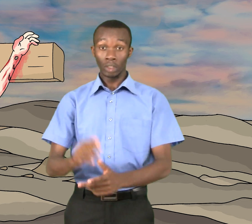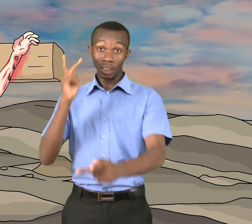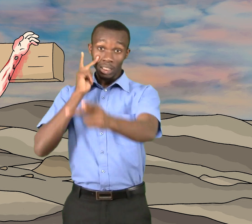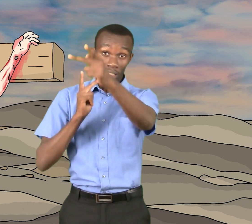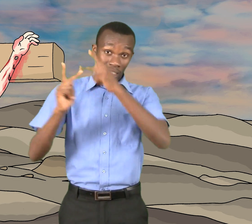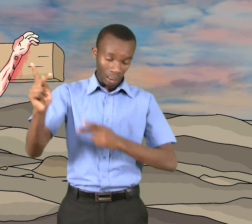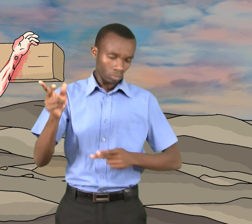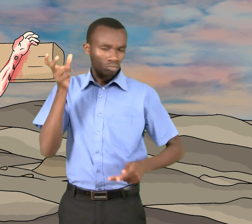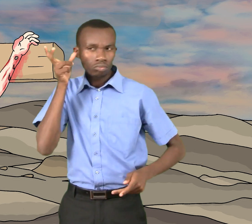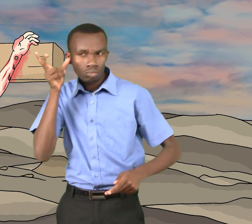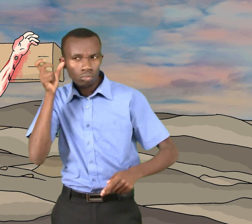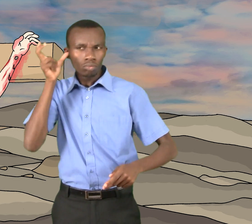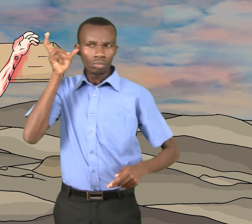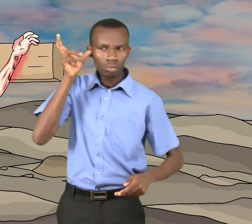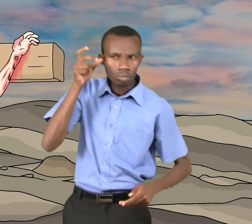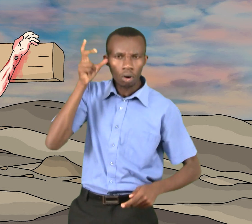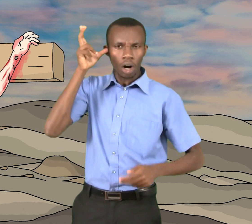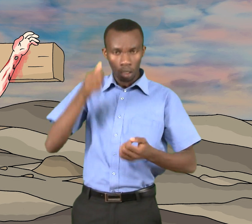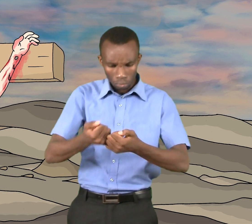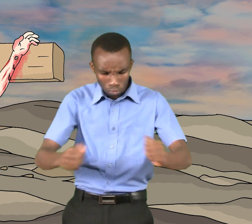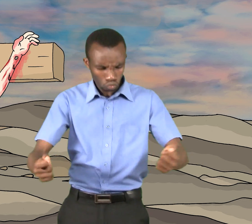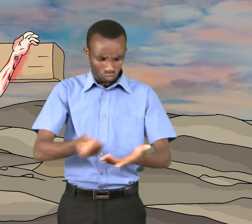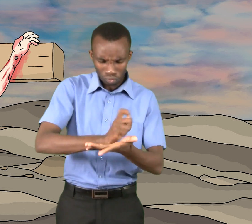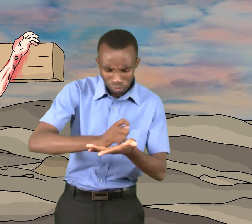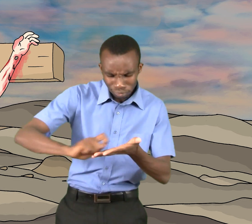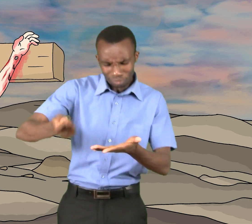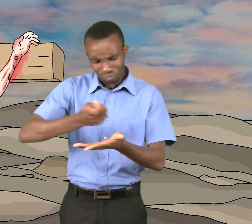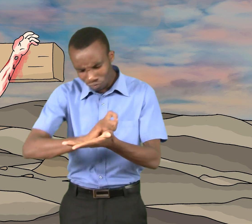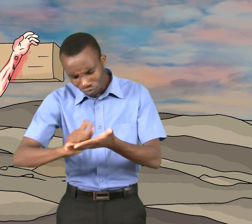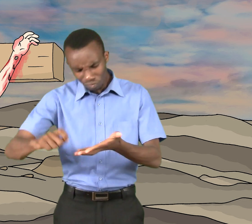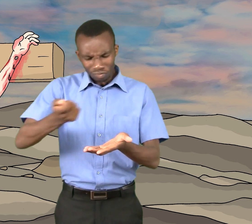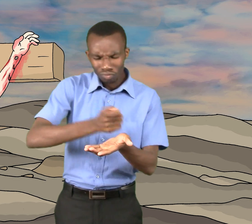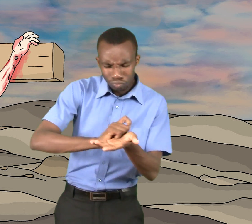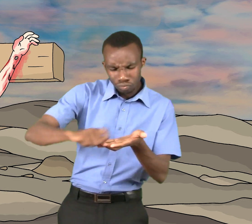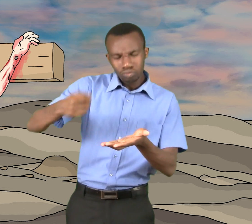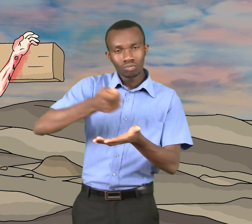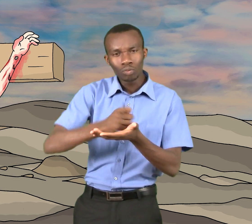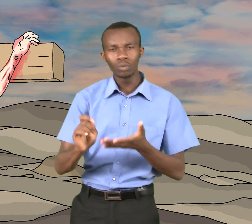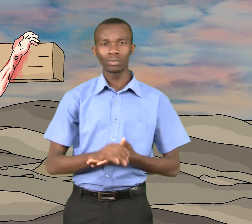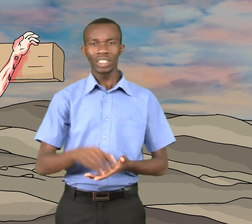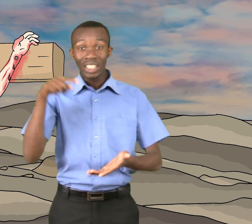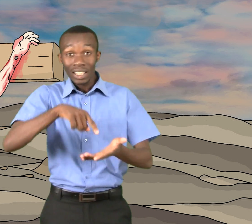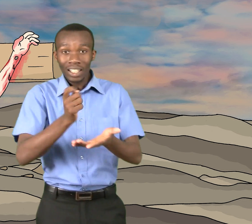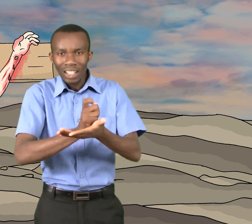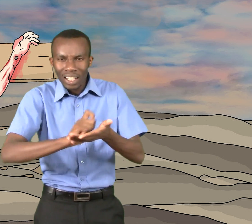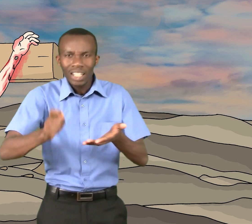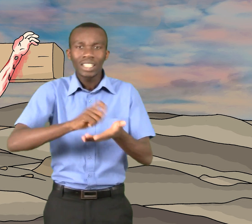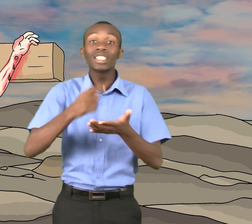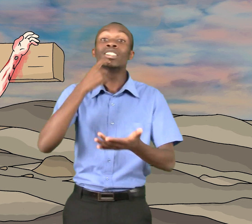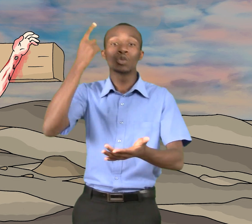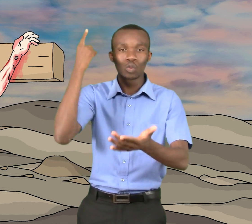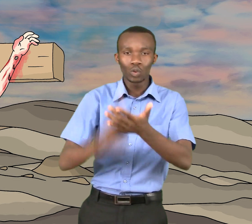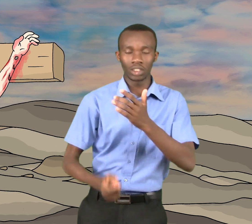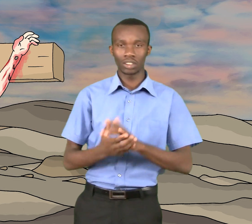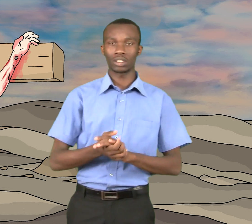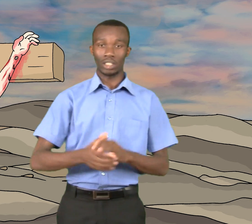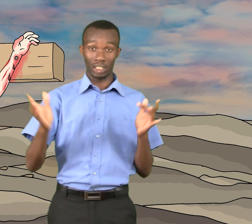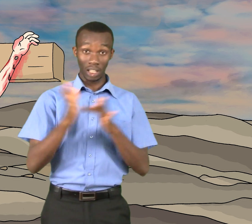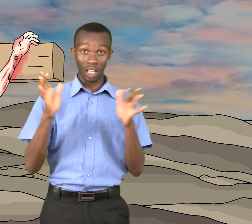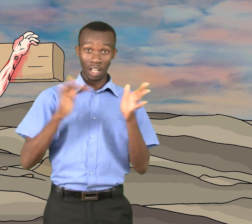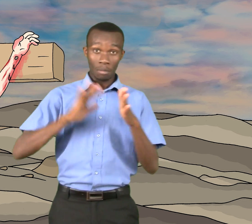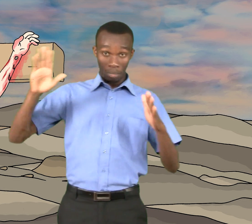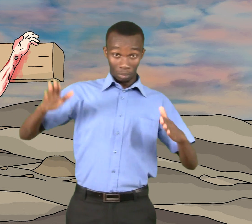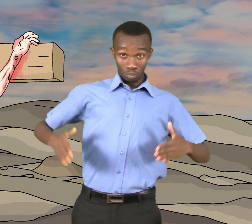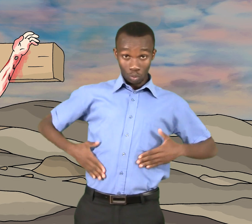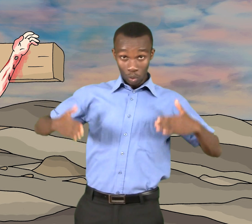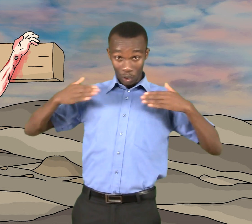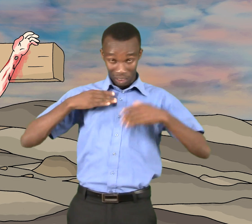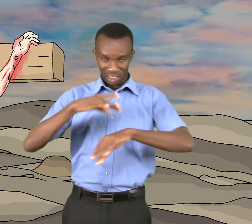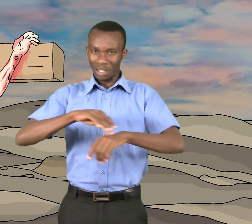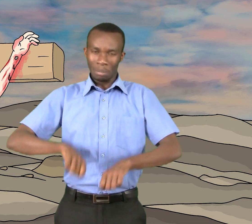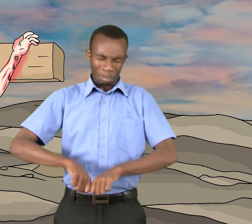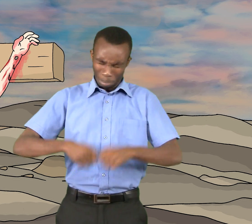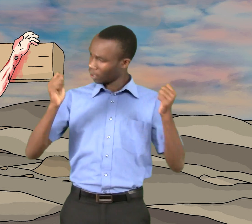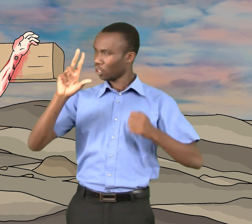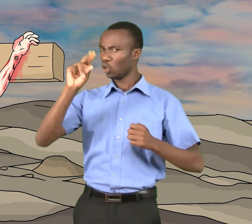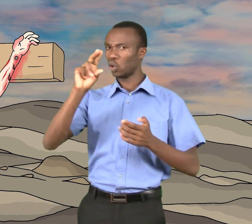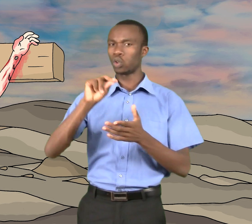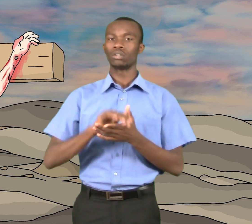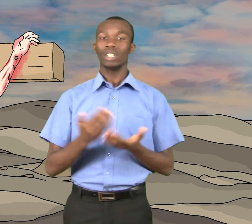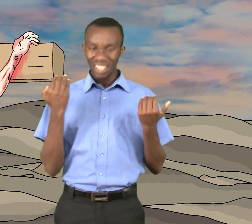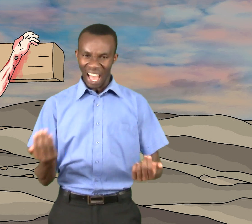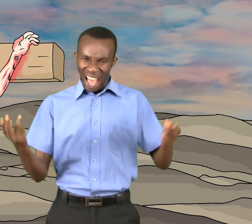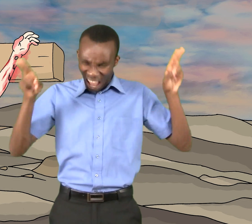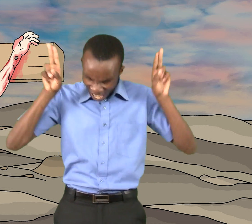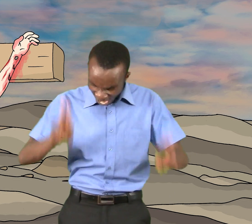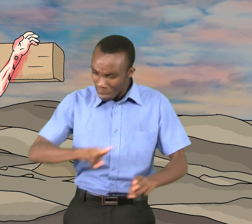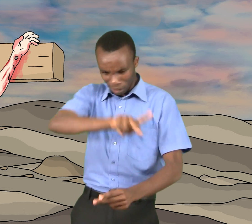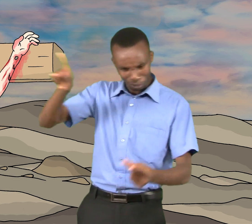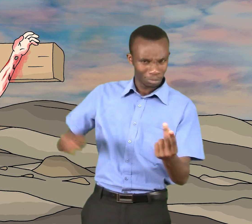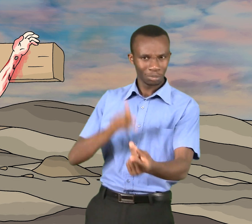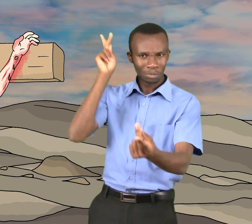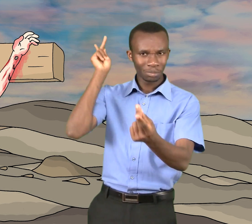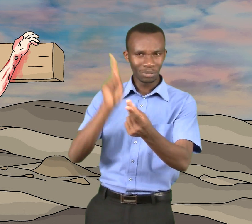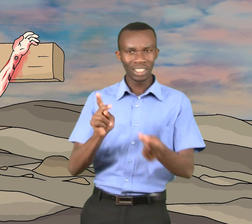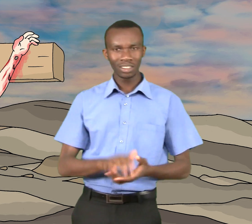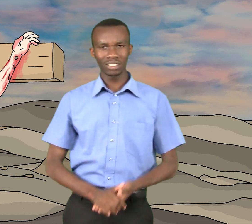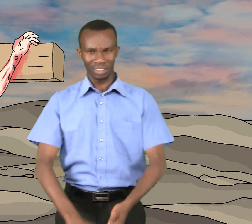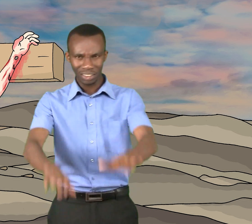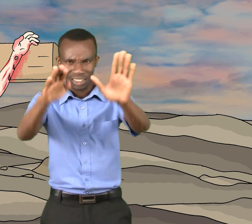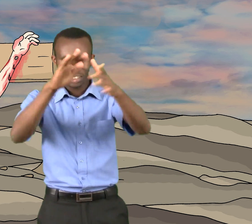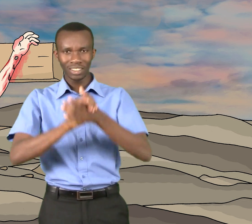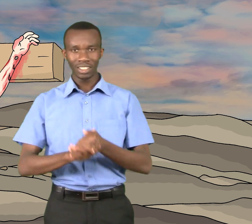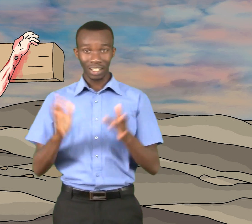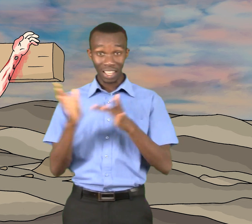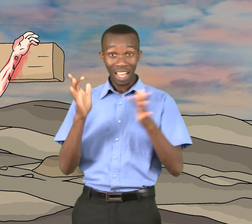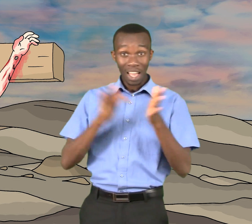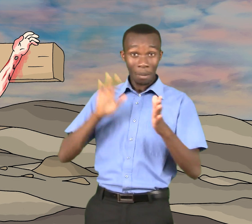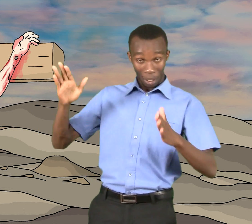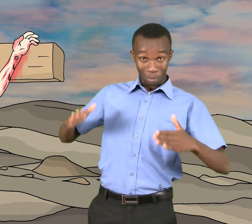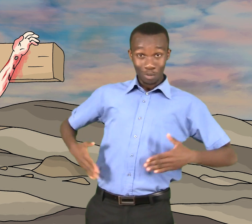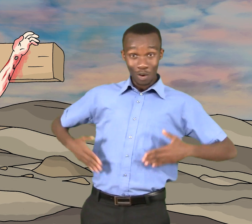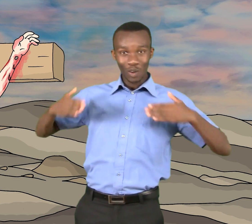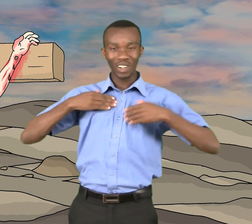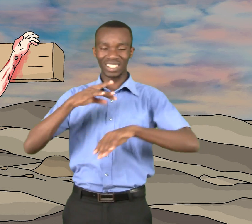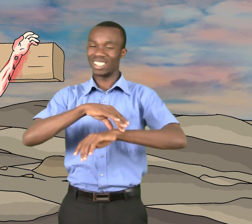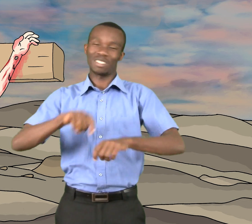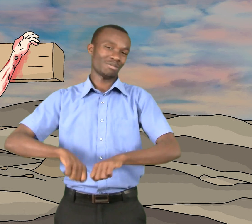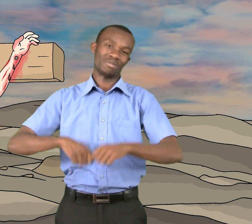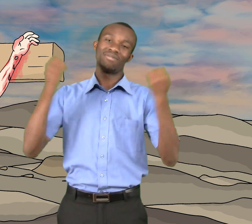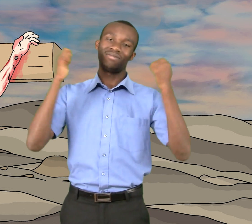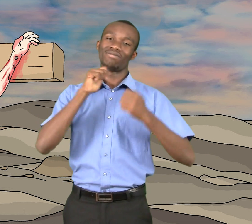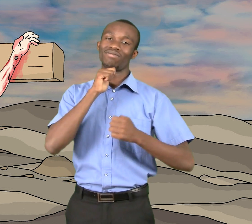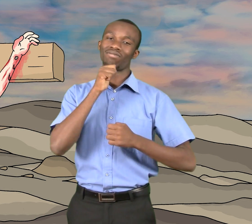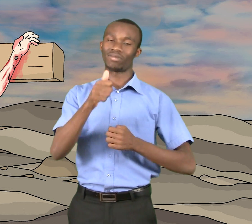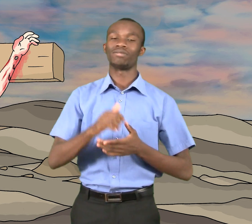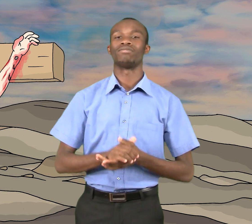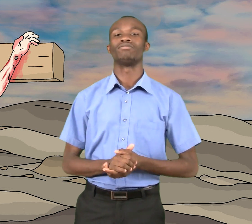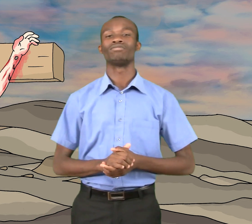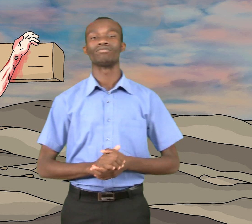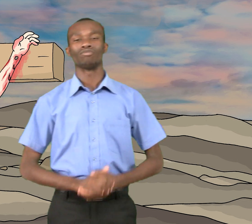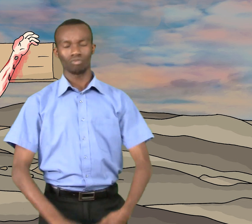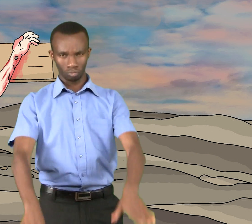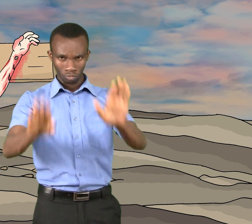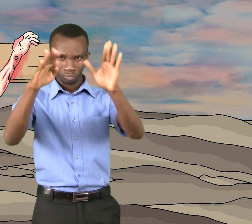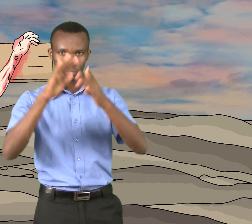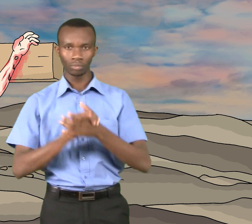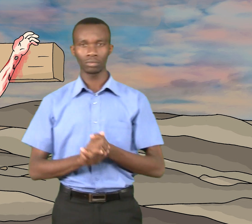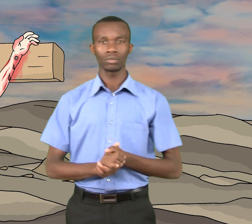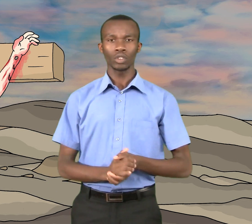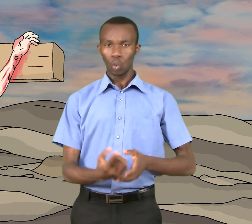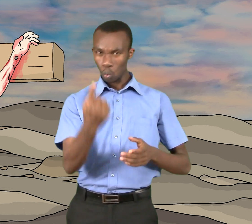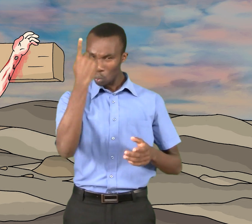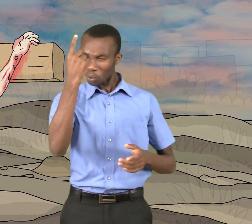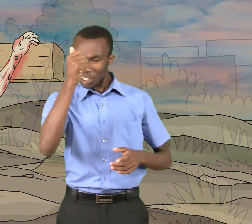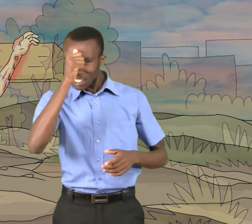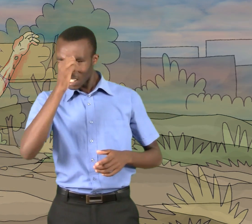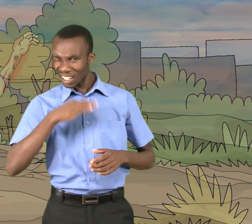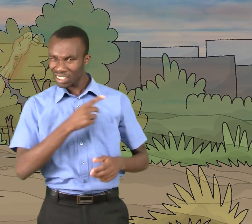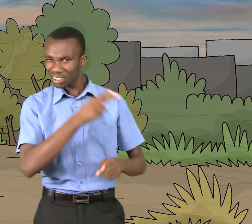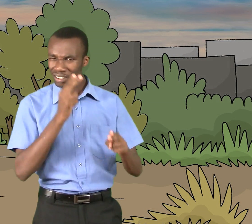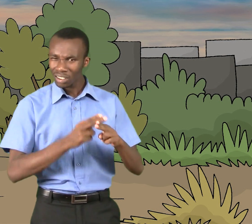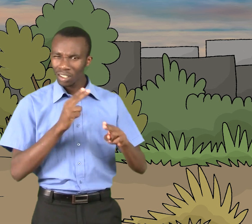Now these things happened so that the Scripture would be fulfilled: “Not one of His bones will be broken.” And, as another Scripture says: “They will look on the One they have pierced.”